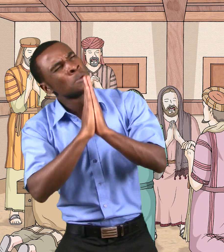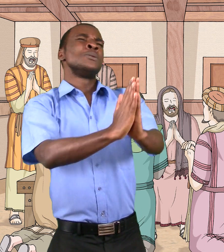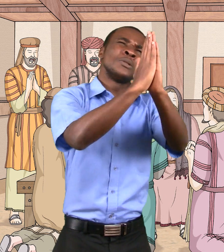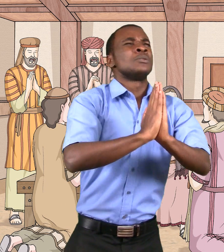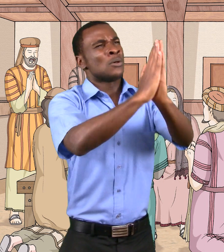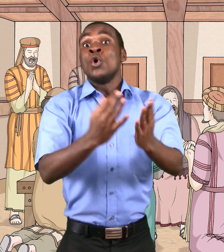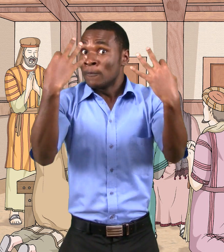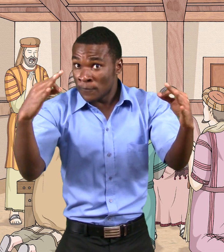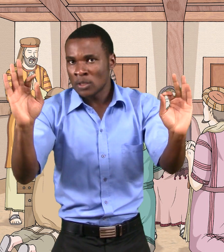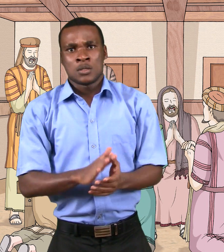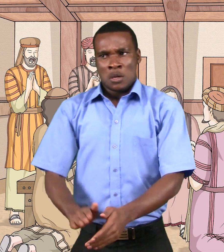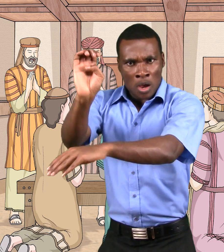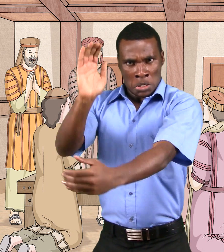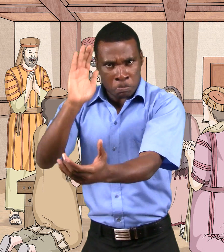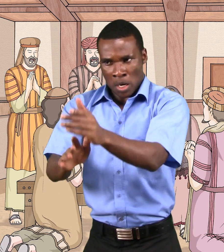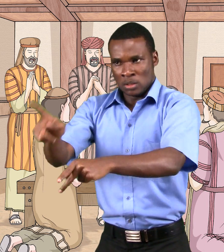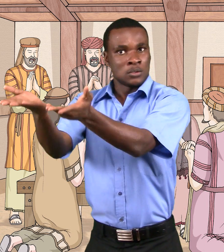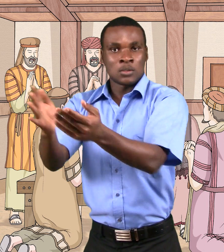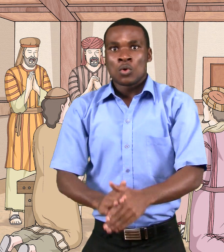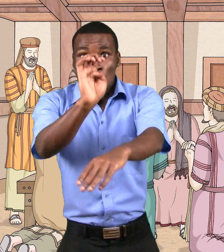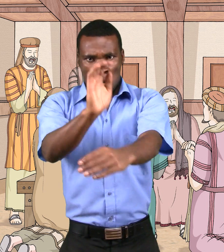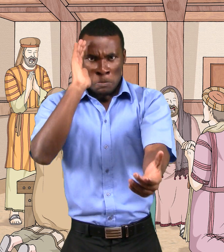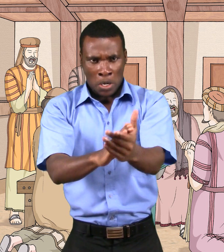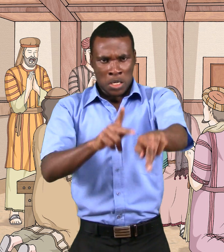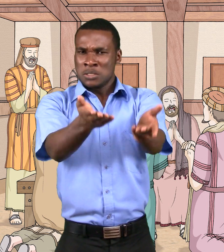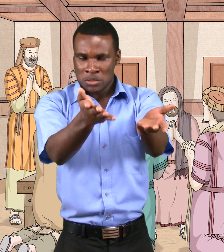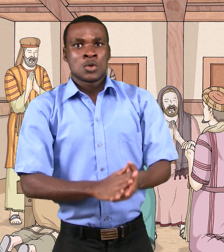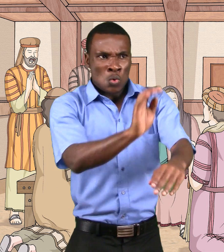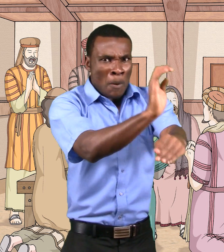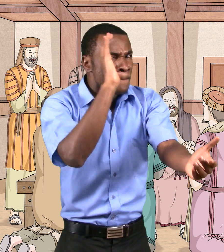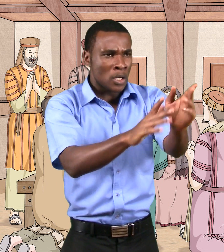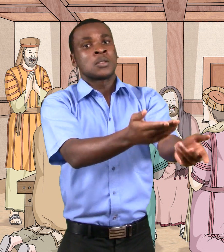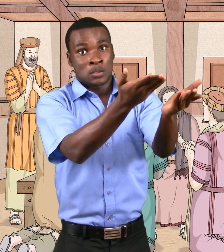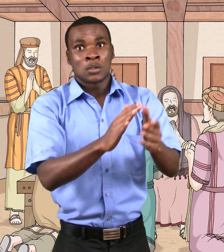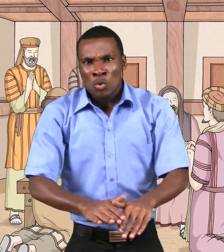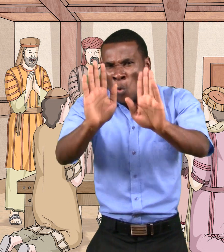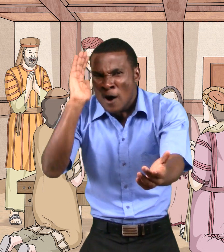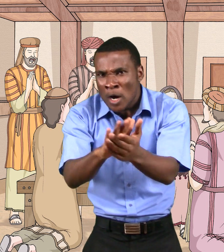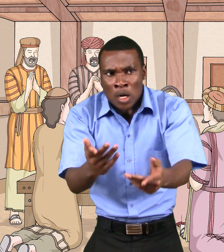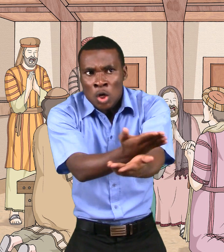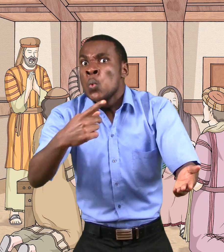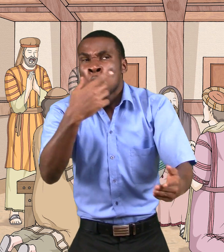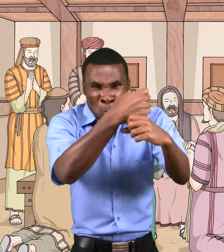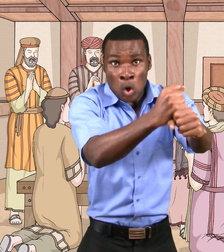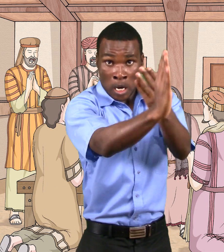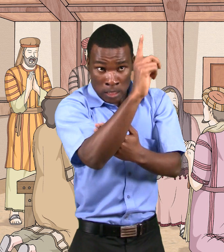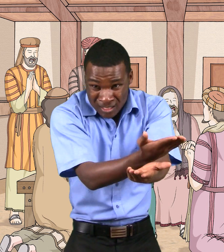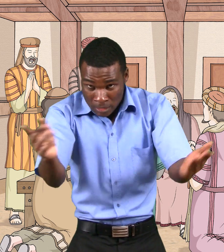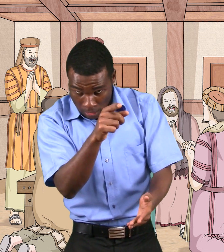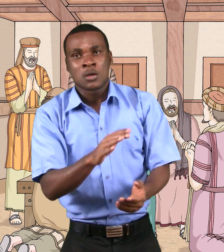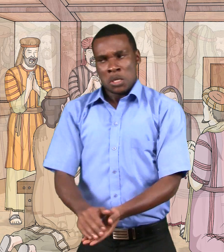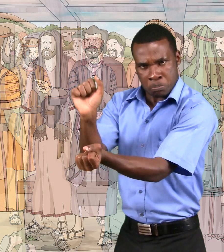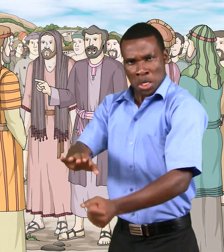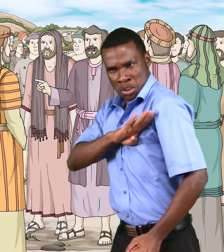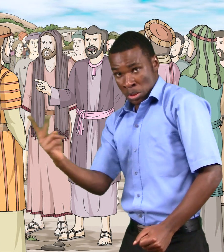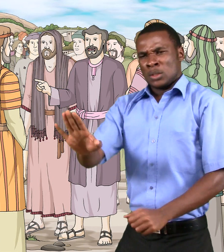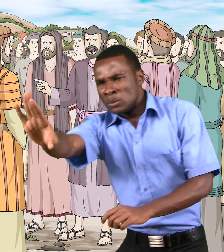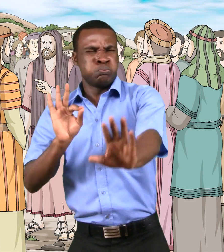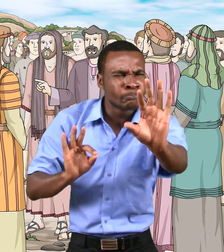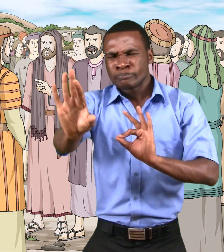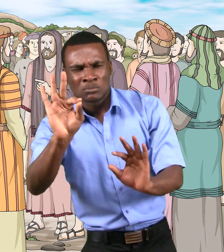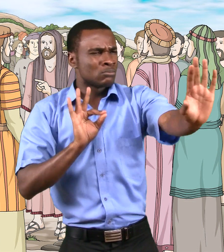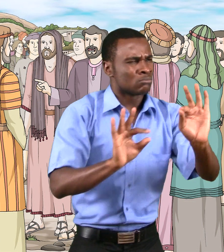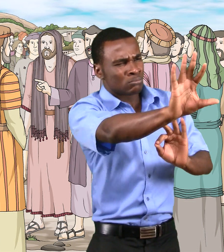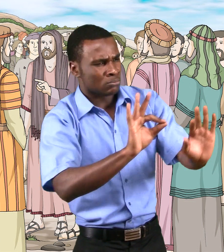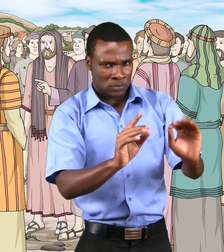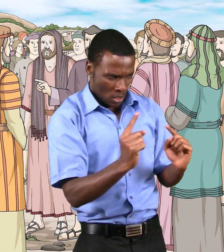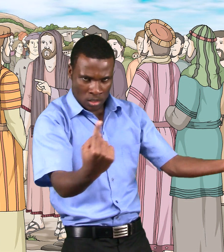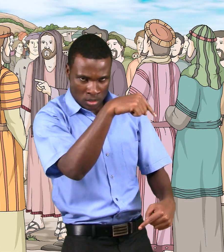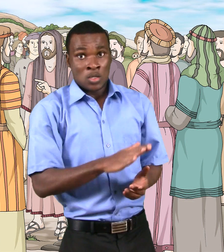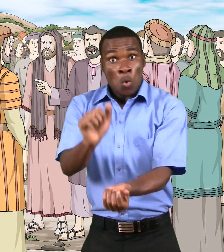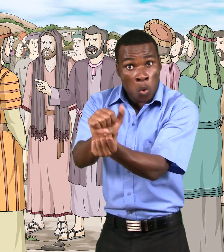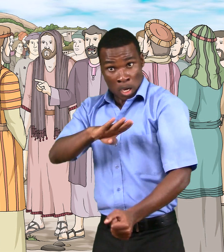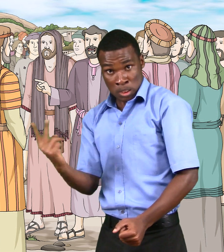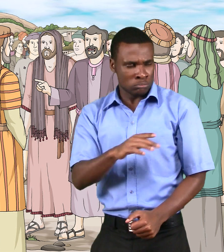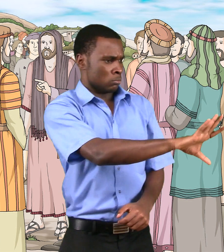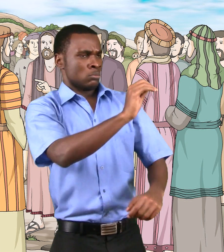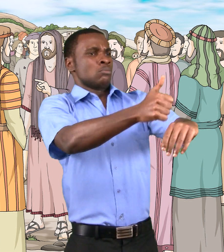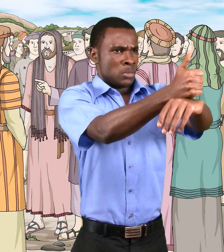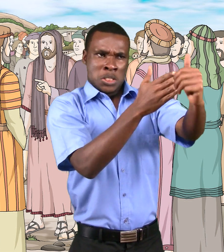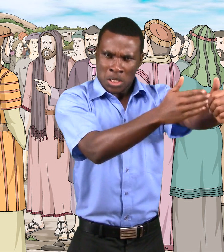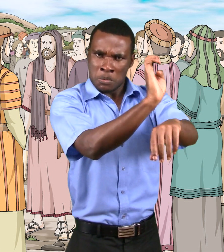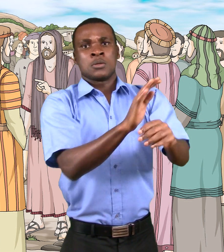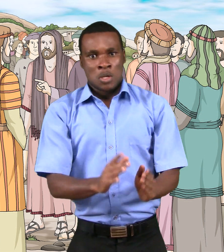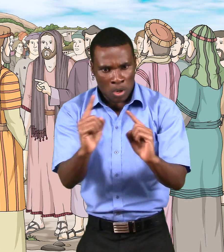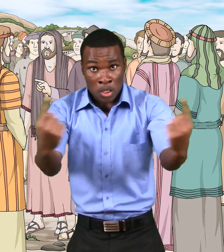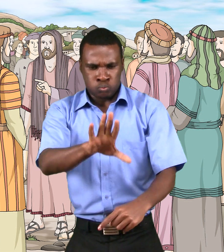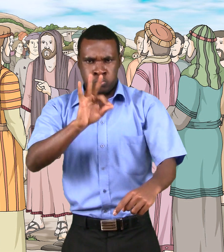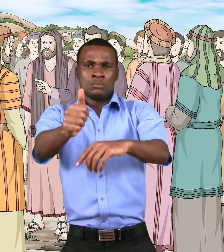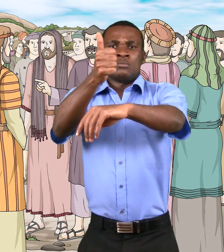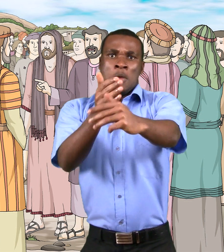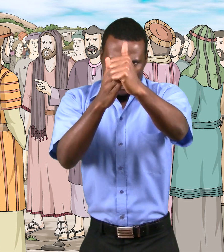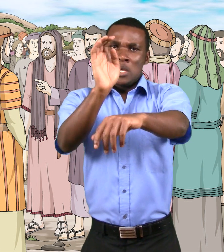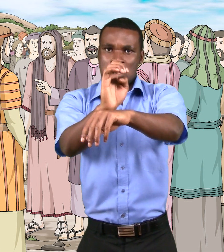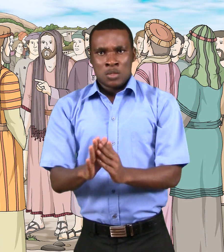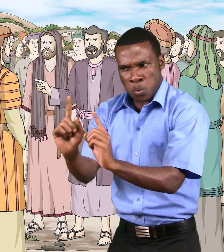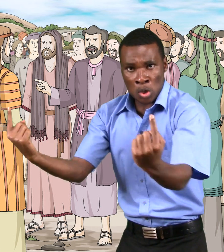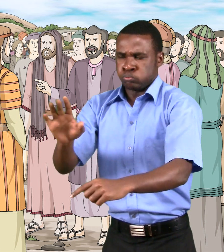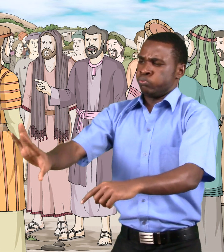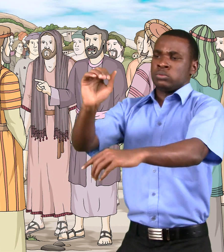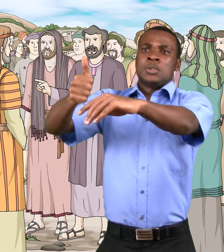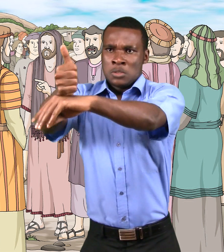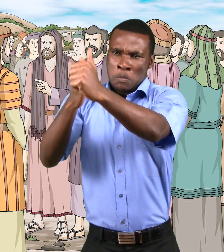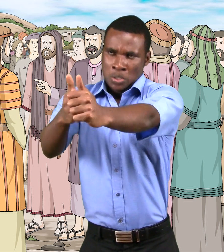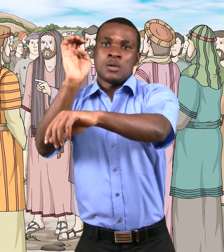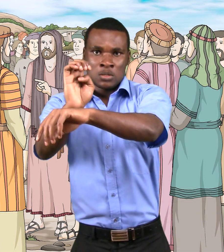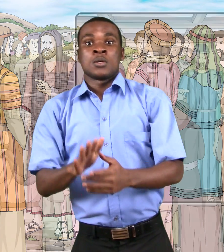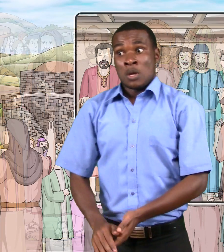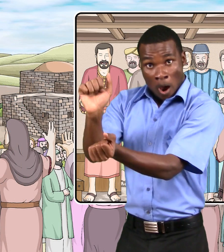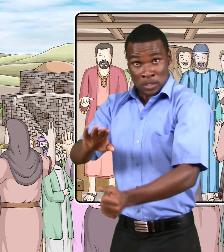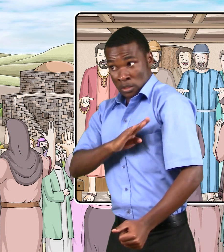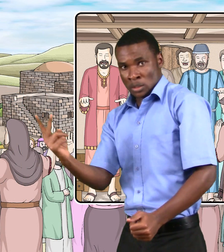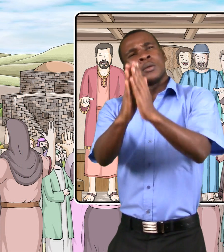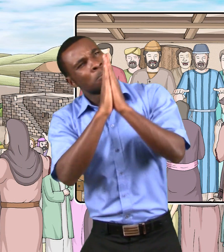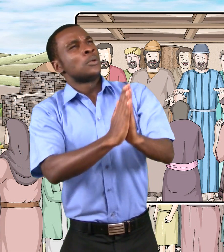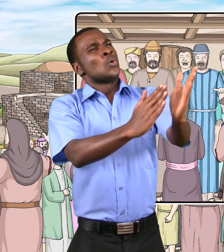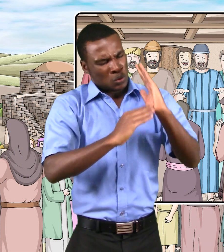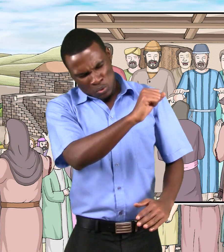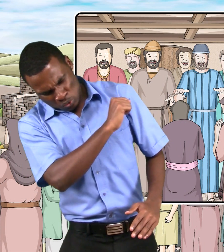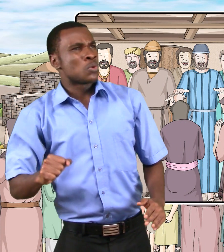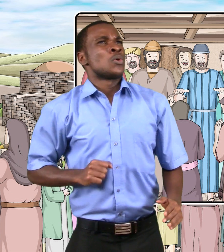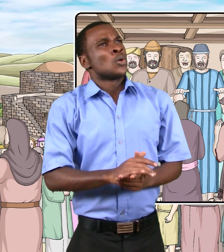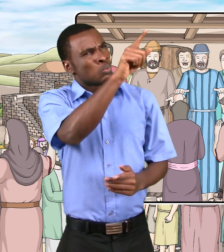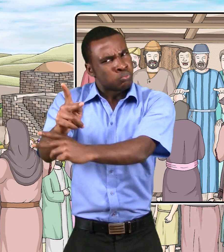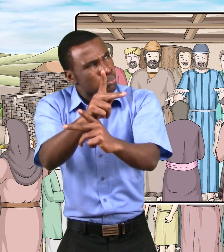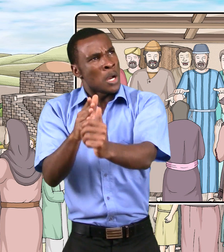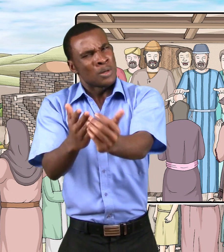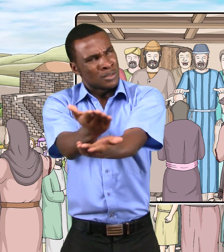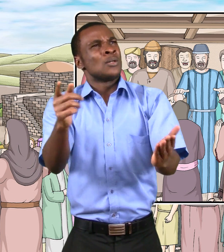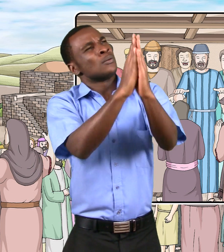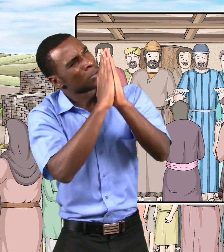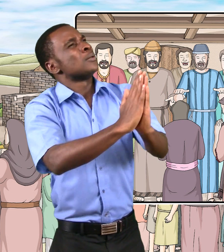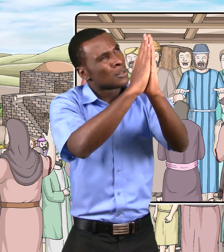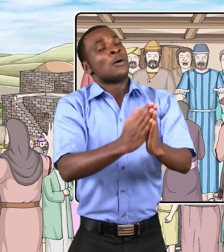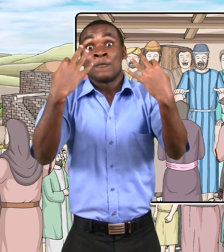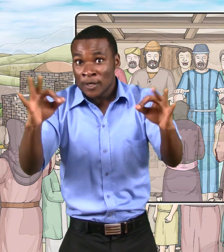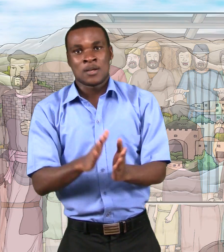“We must endure many hardships to enter the kingdom of God,” they said.